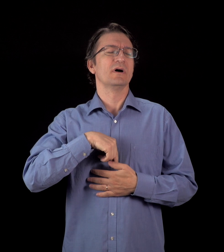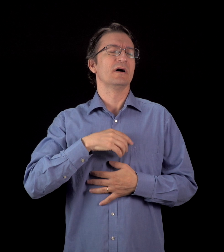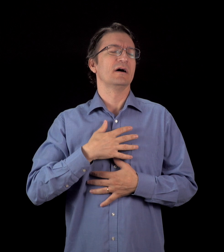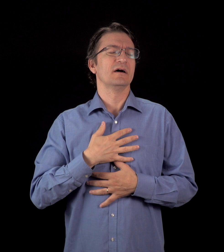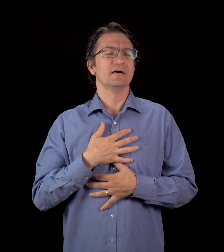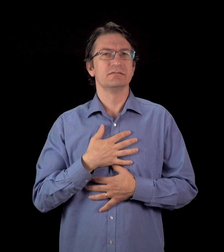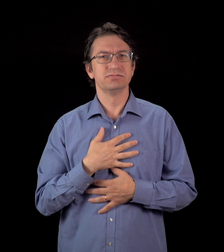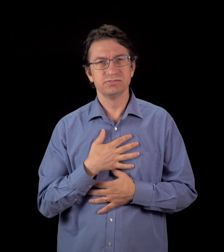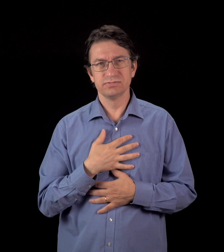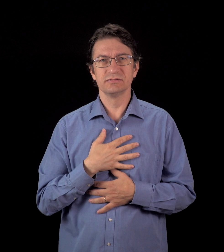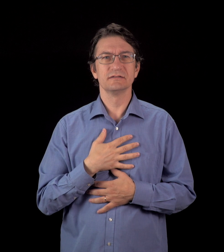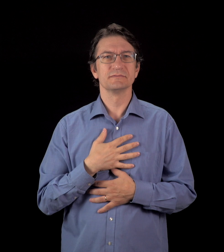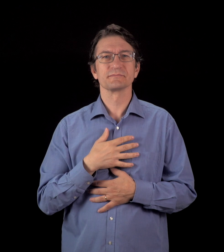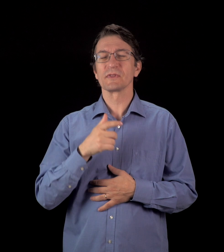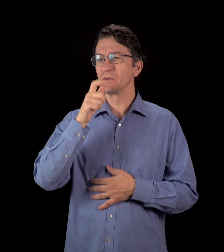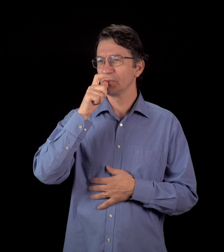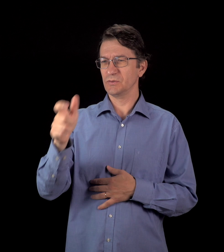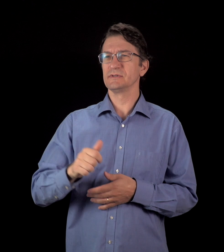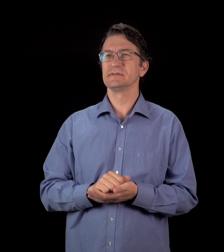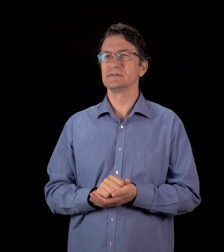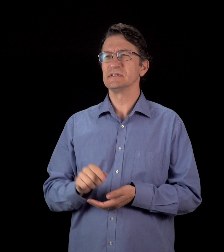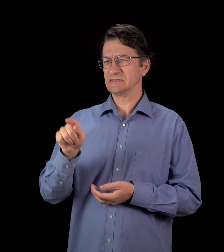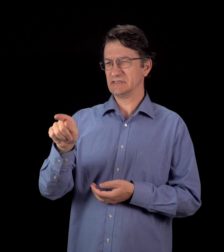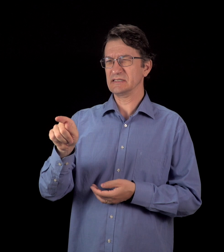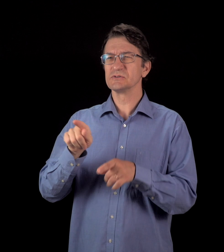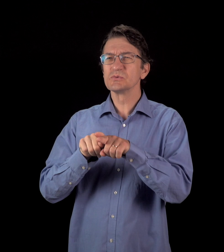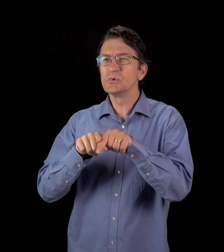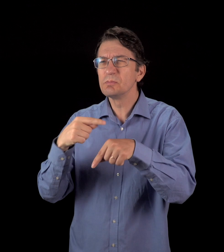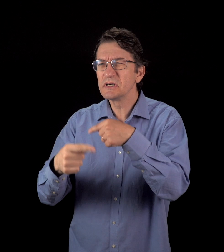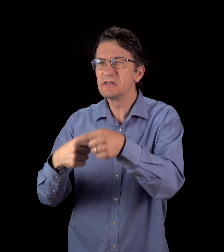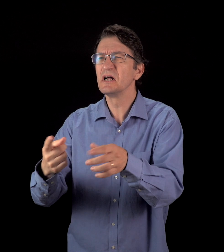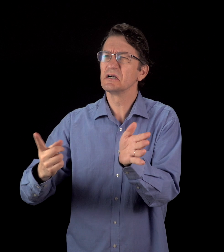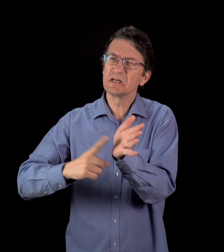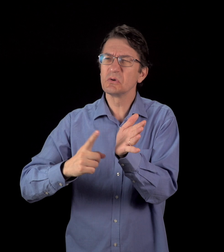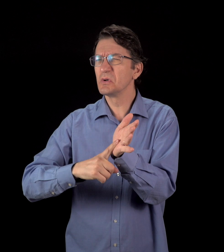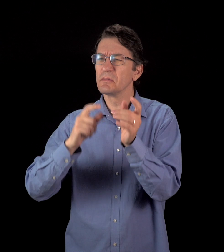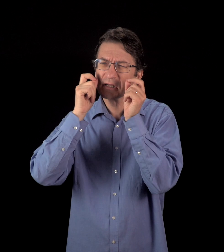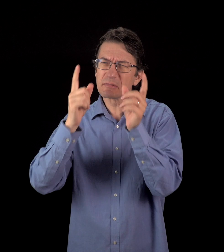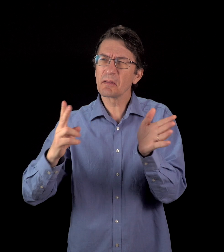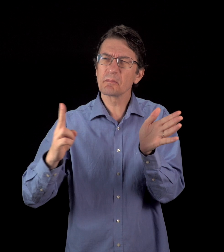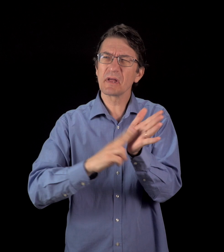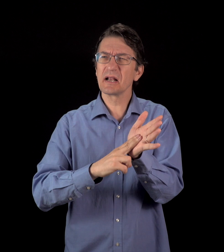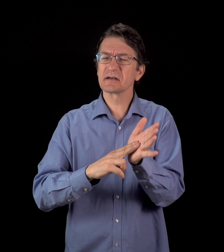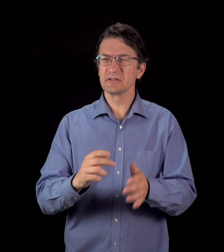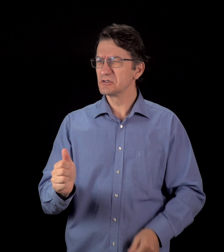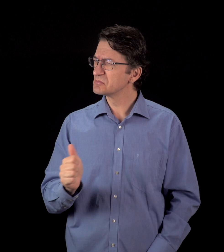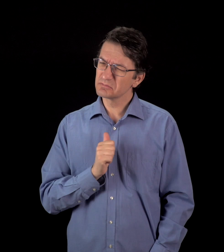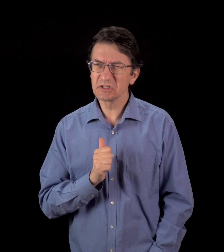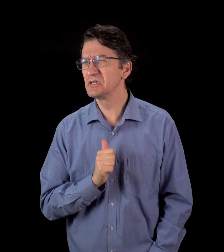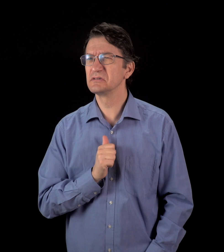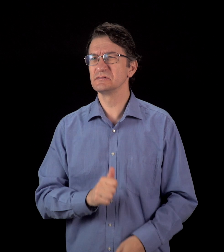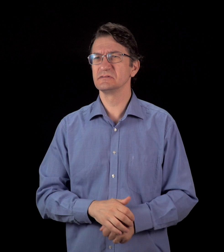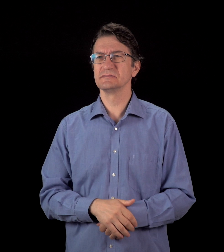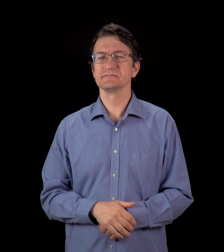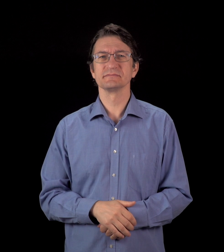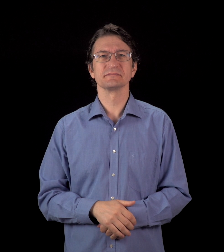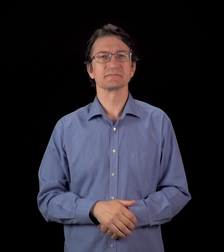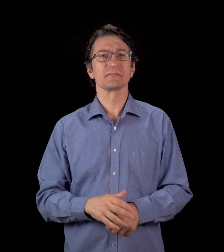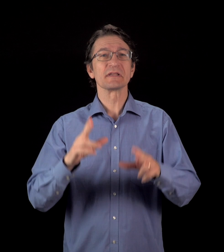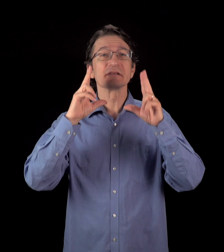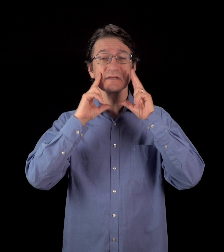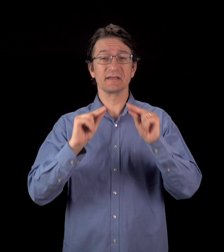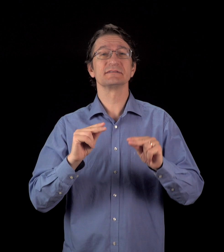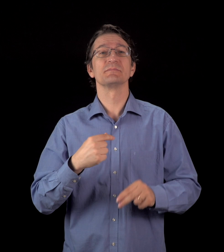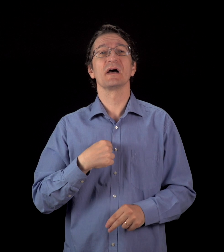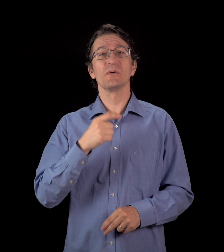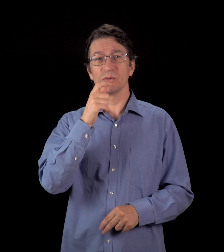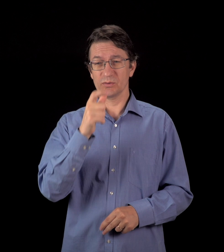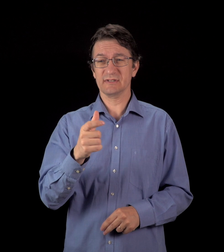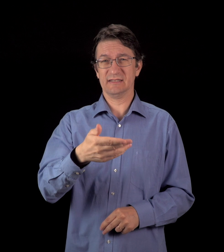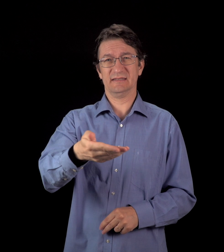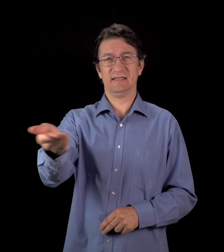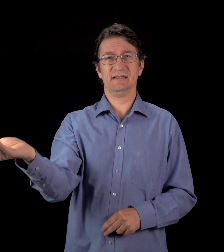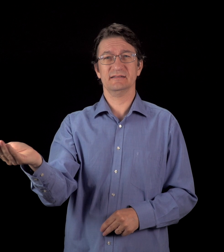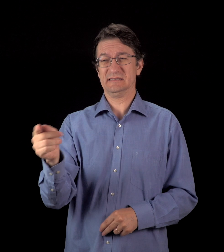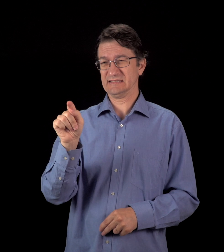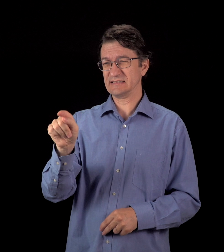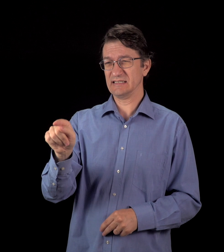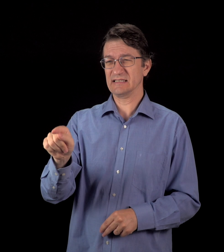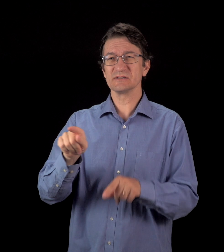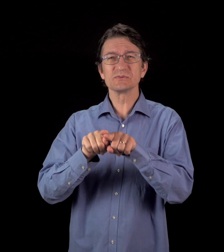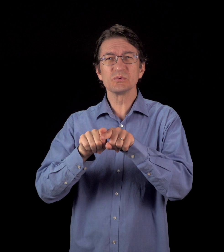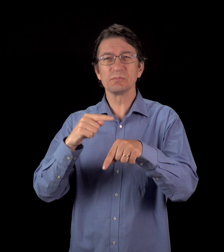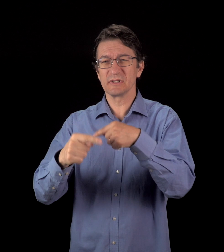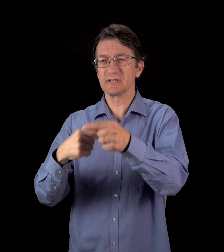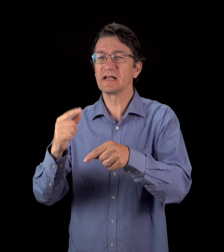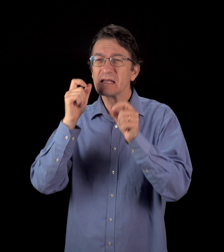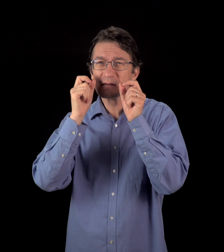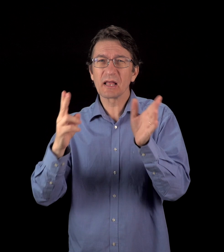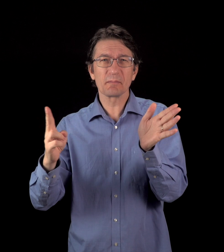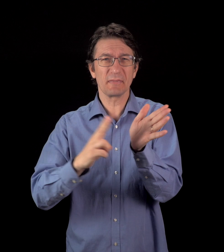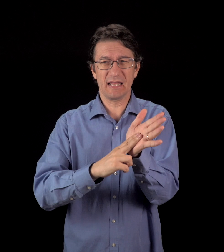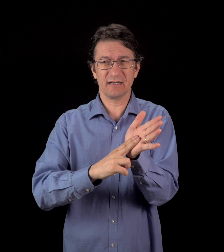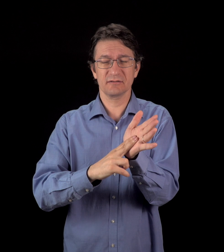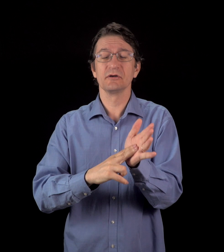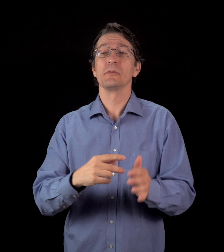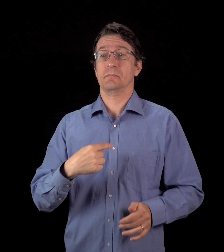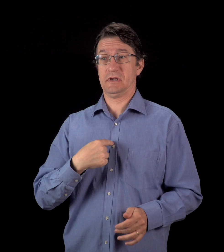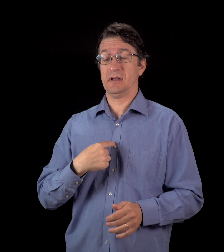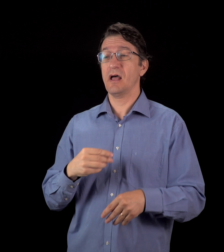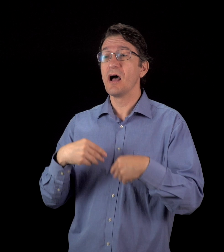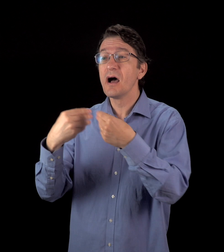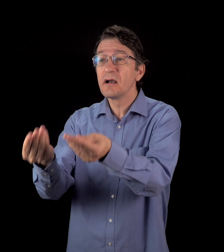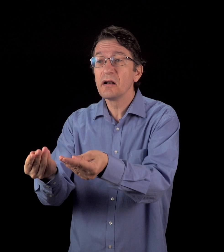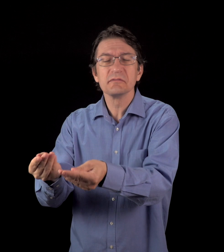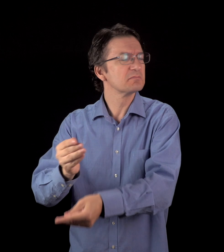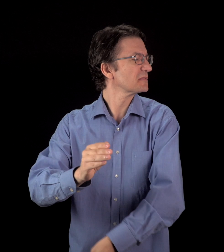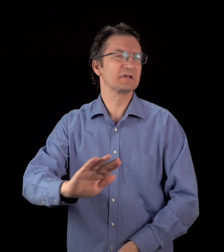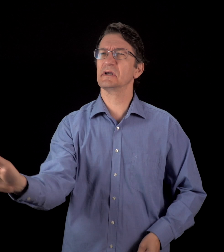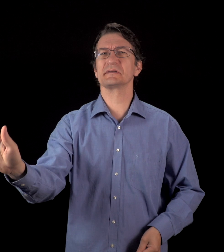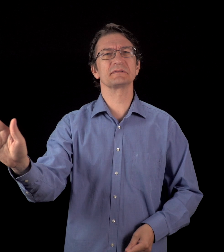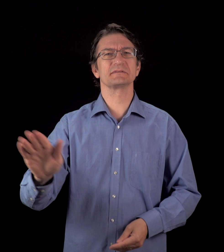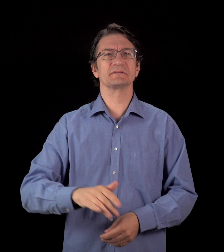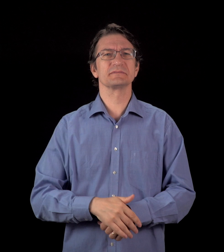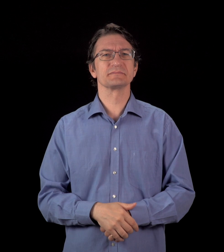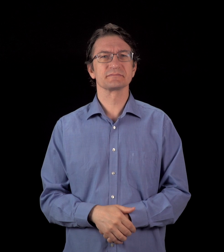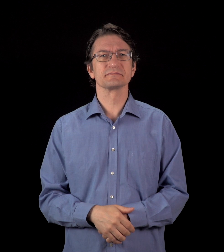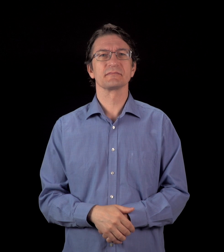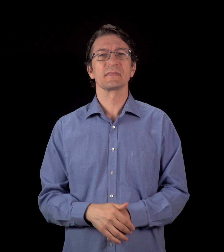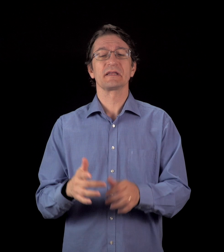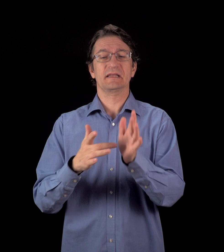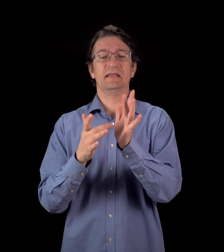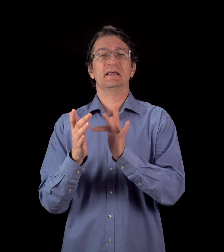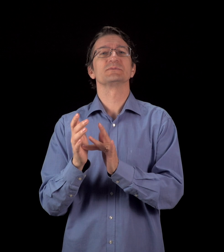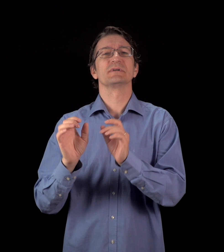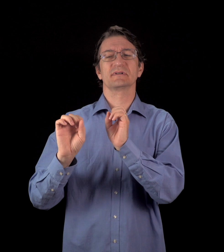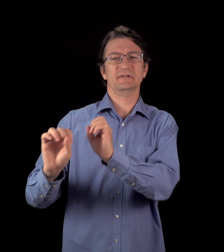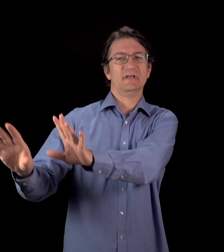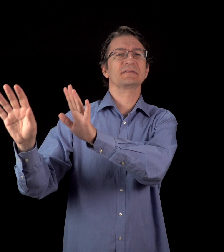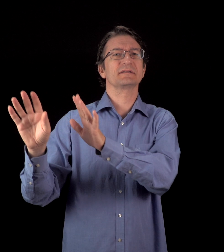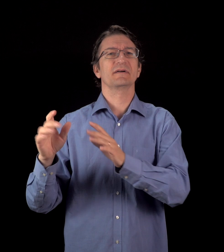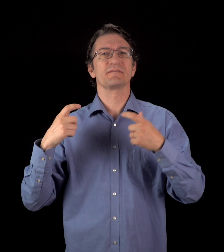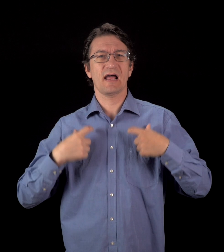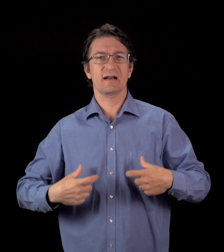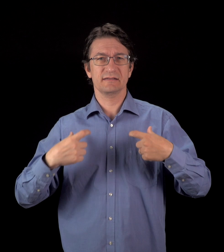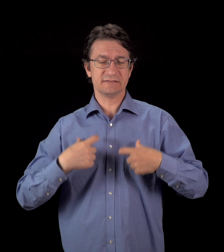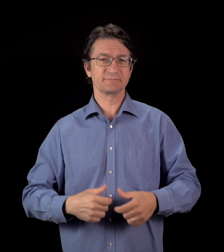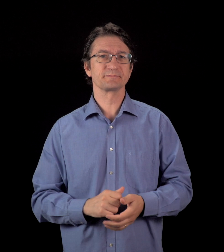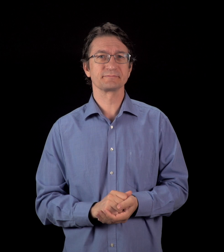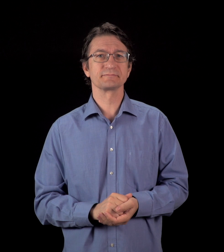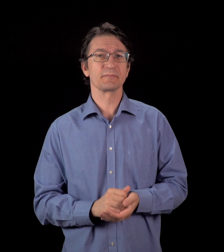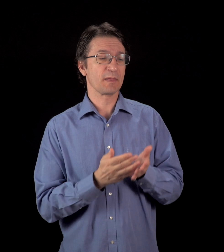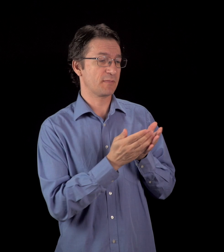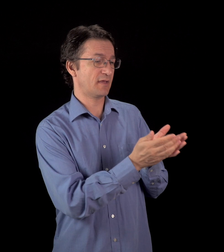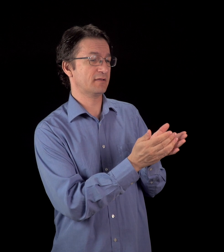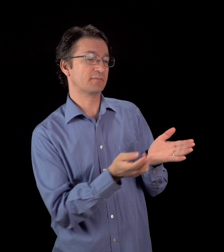Jesus sighed deeply in His spirit and said, “Why does this generation demand a sign?